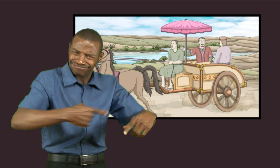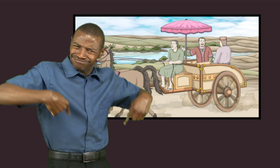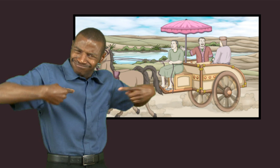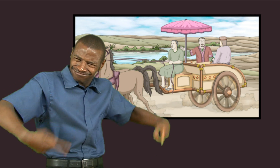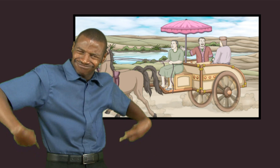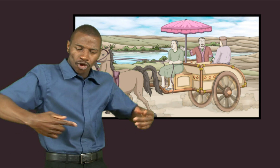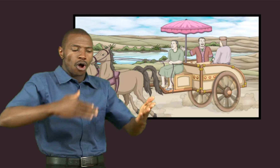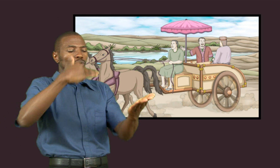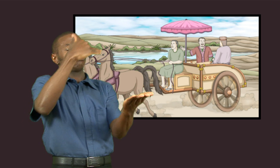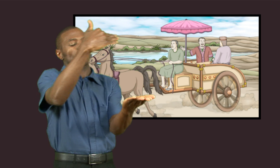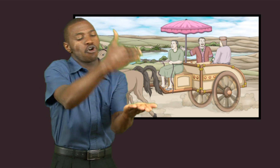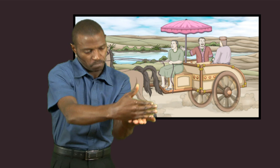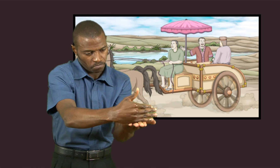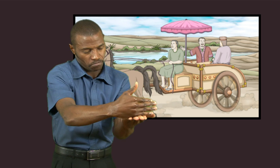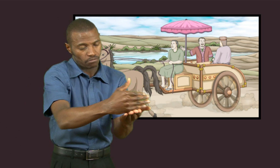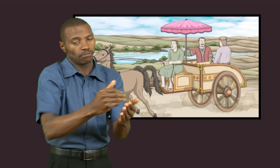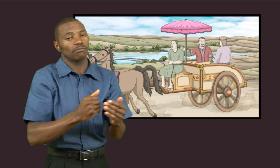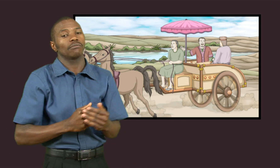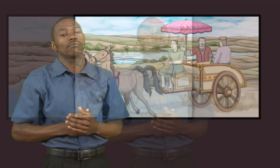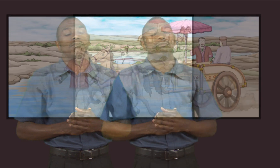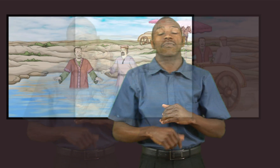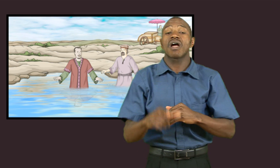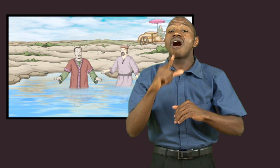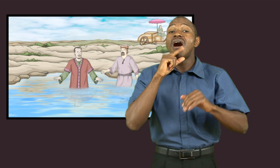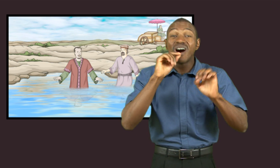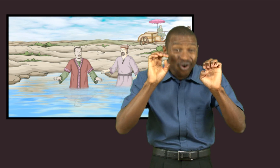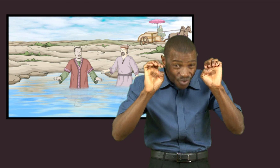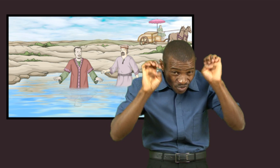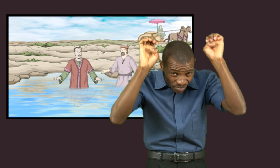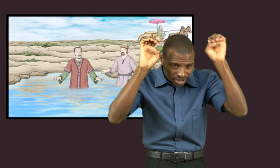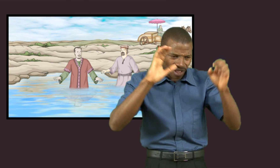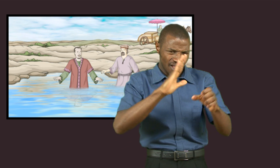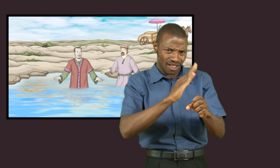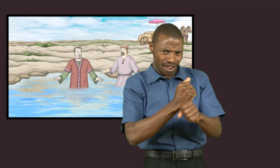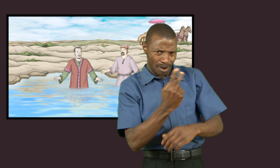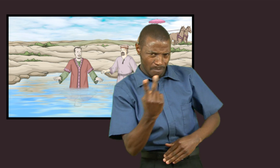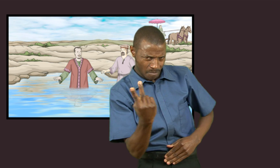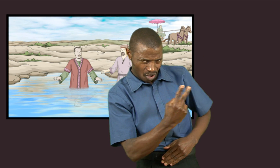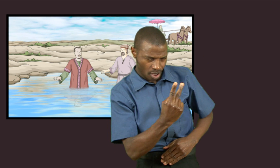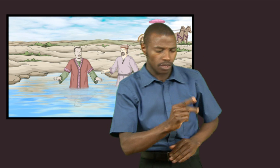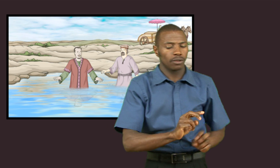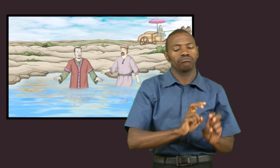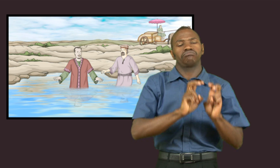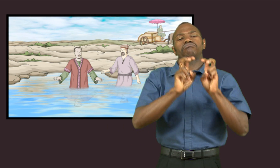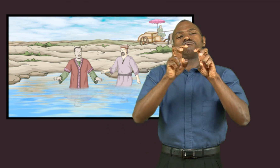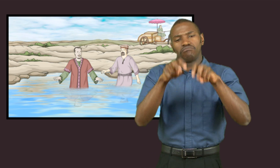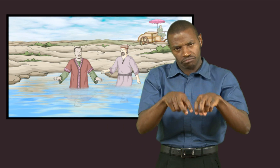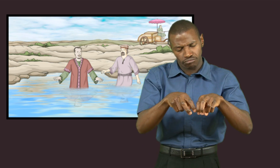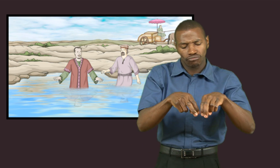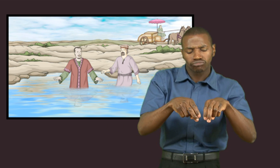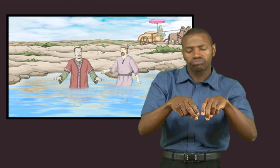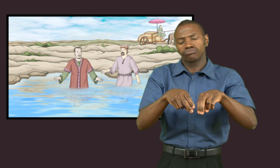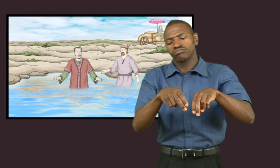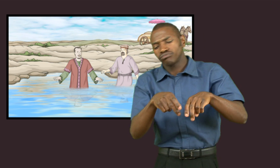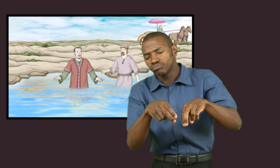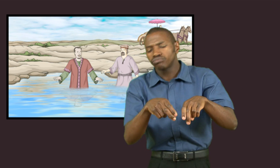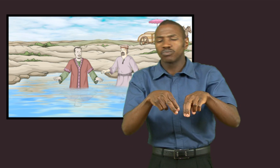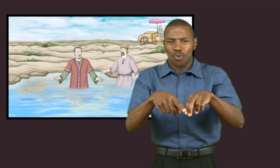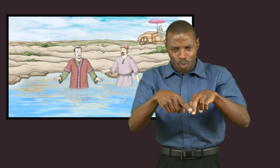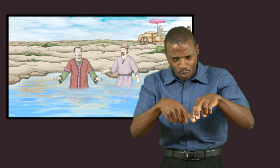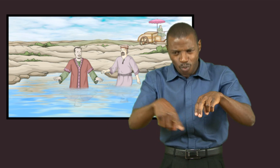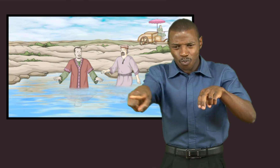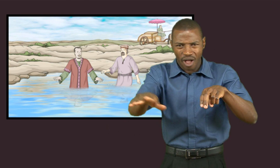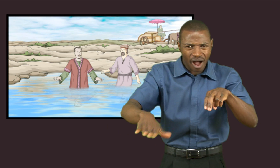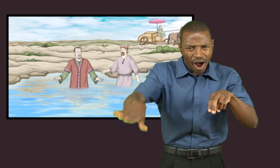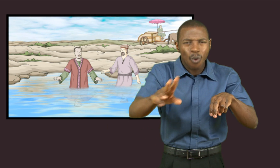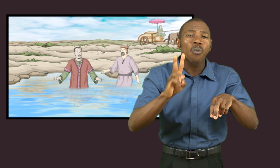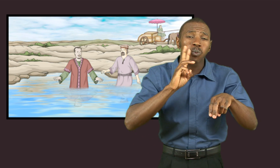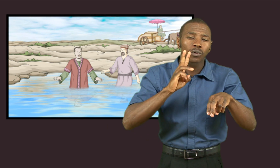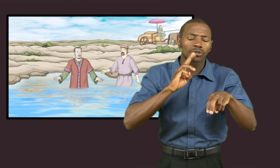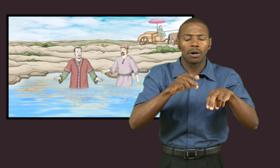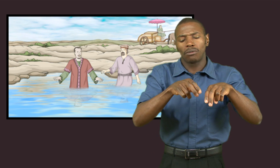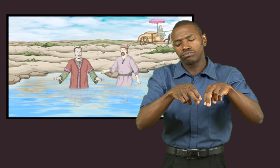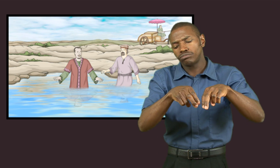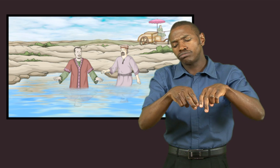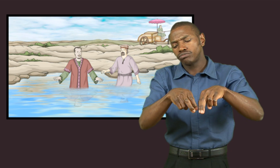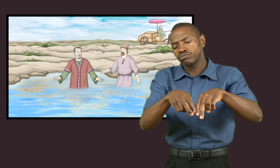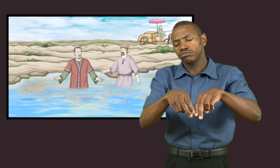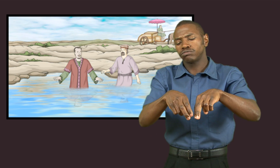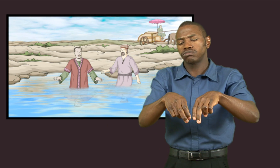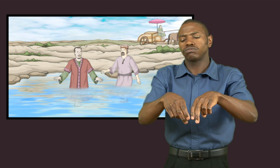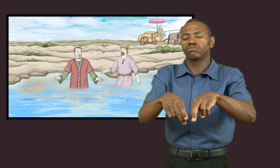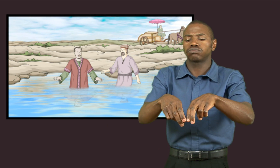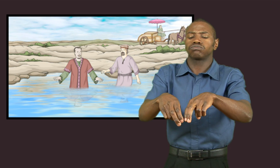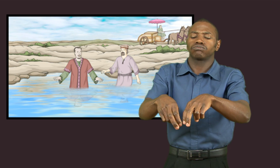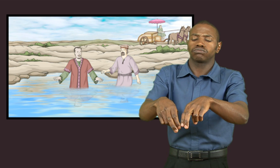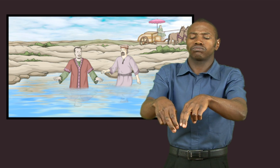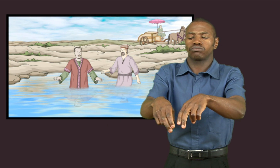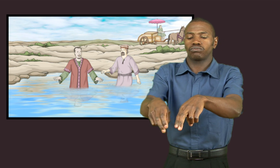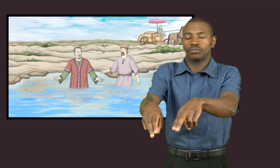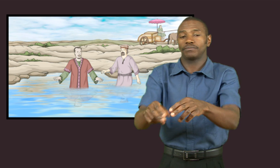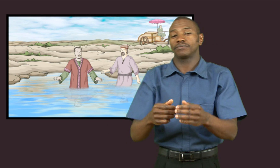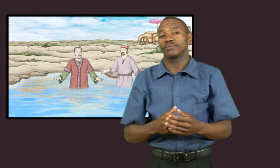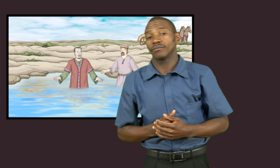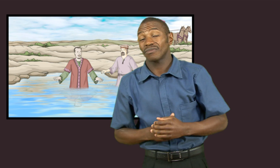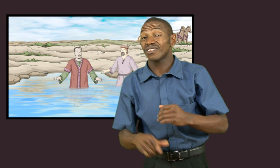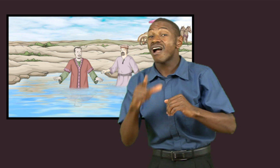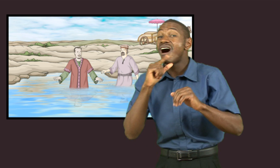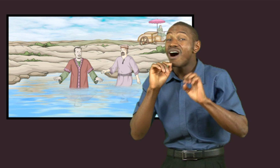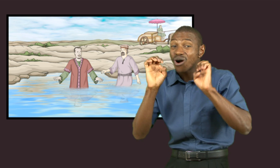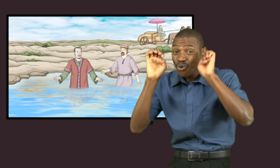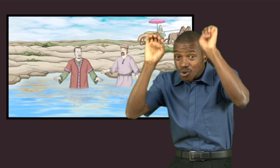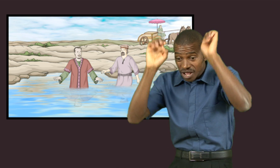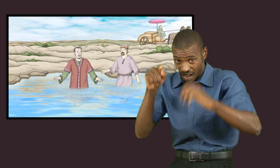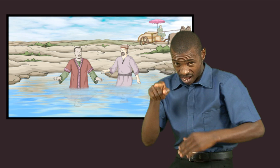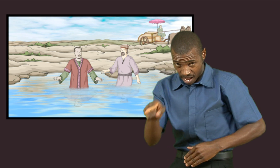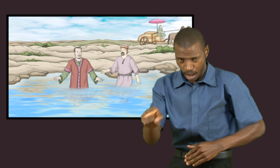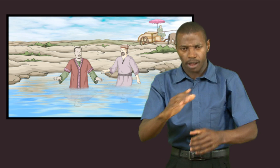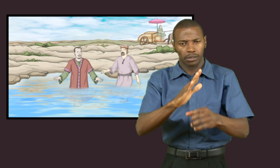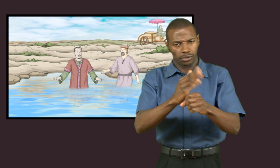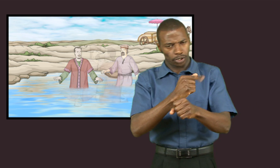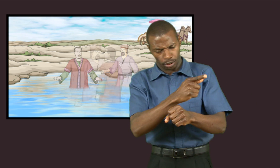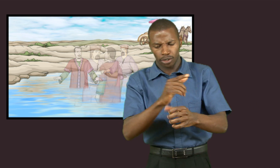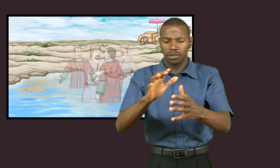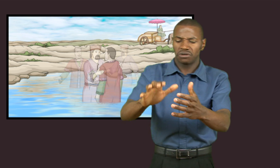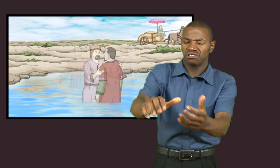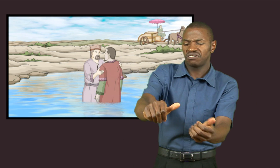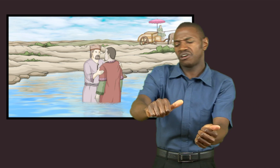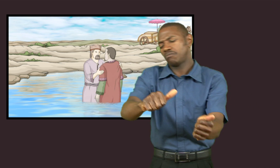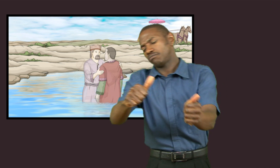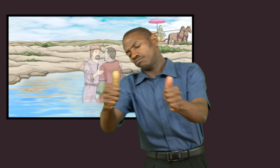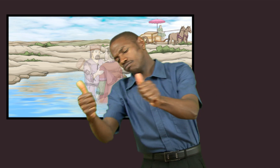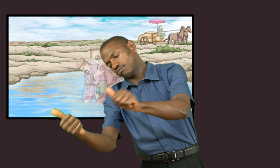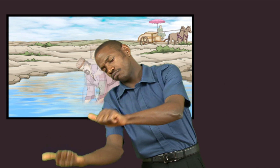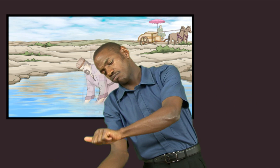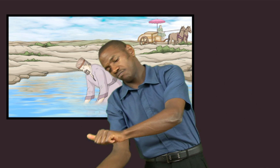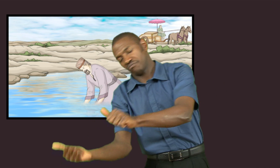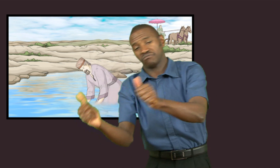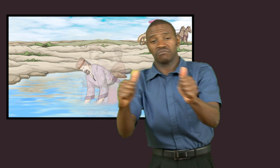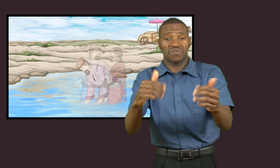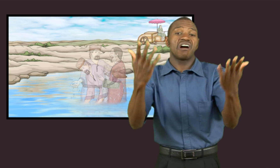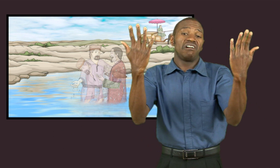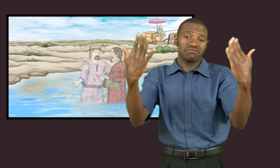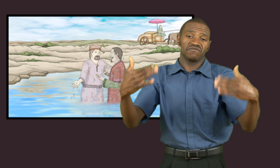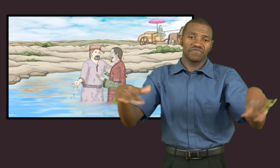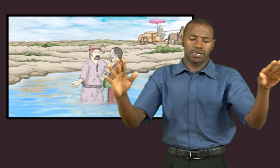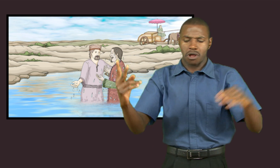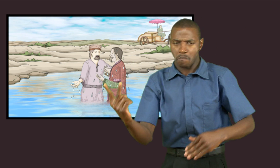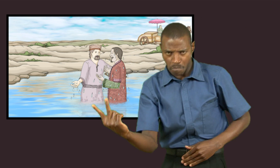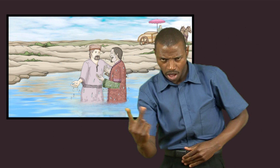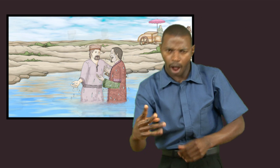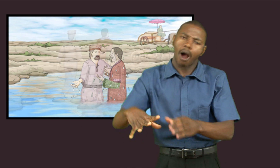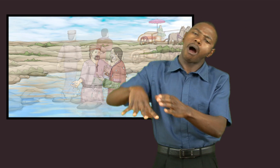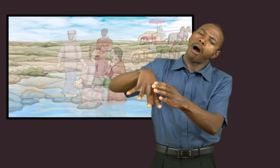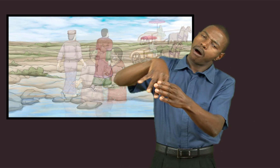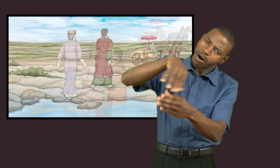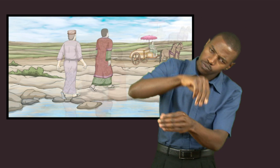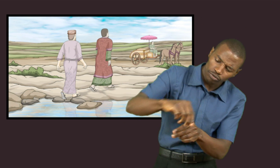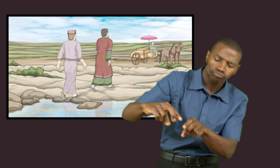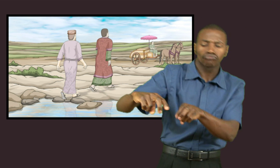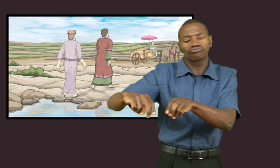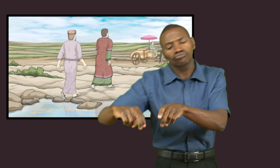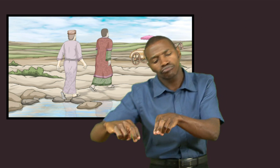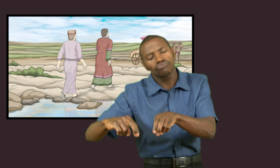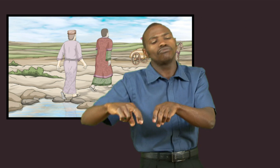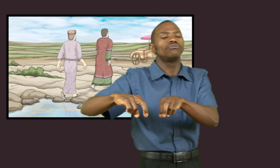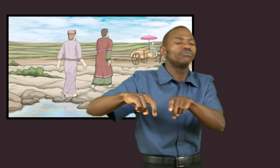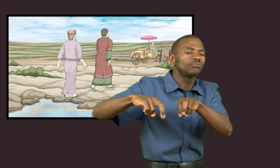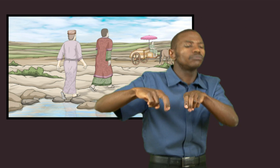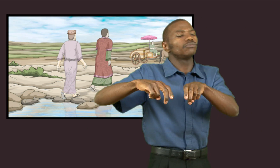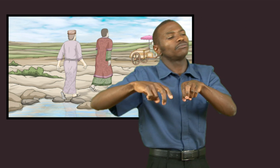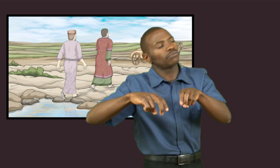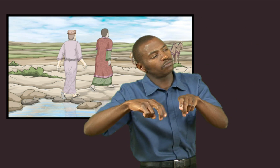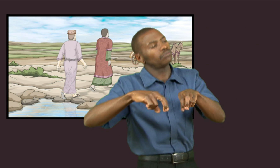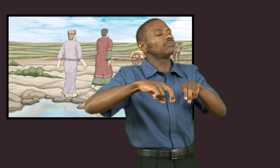Then both Philip and the eunuch went down into the water, and Philip baptized him.